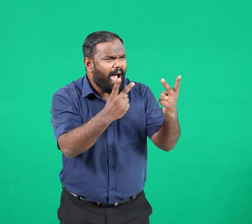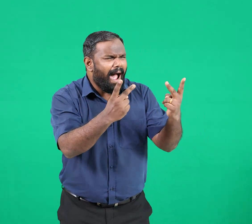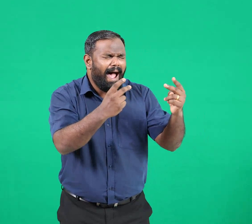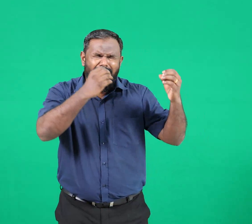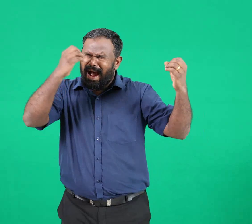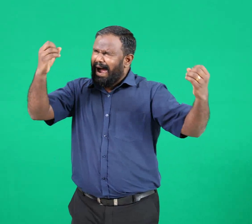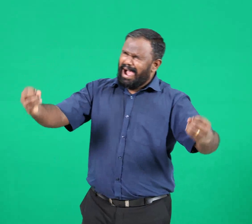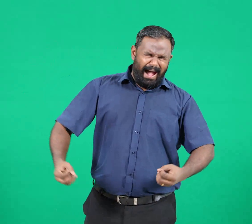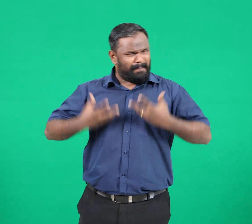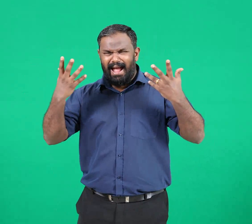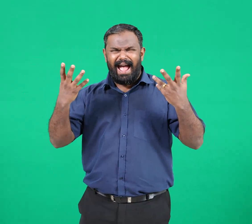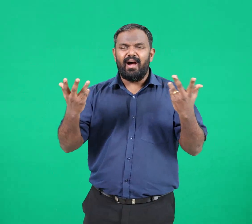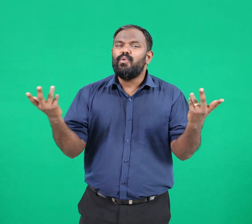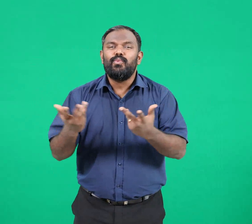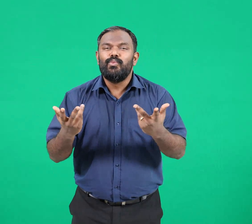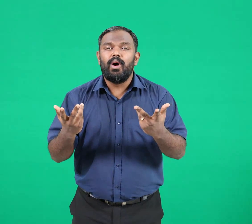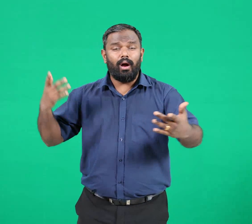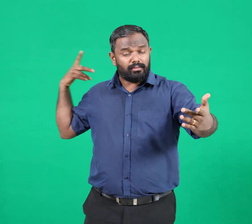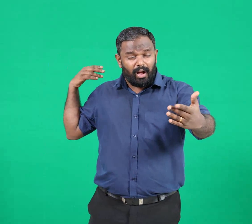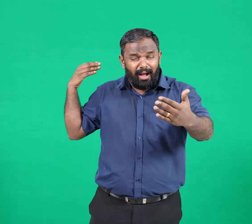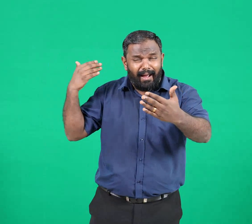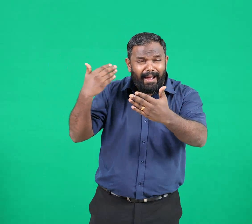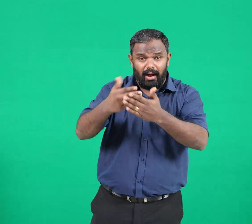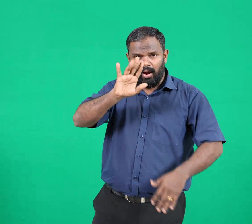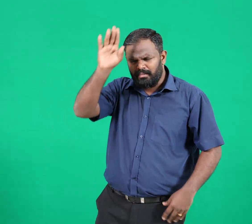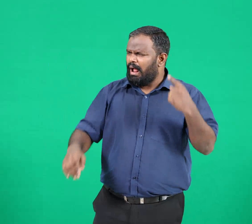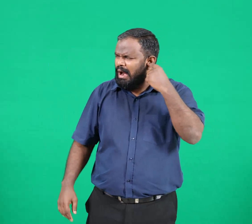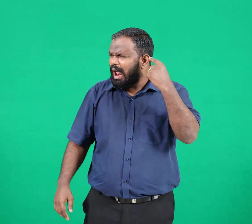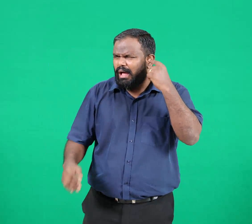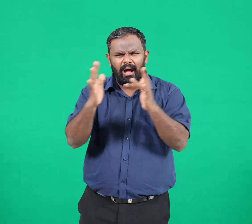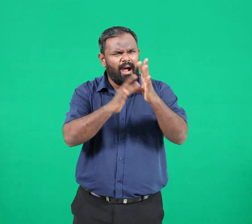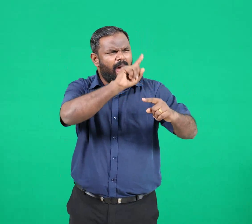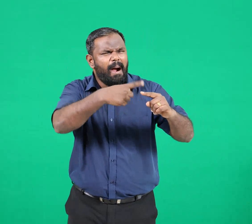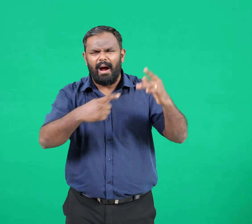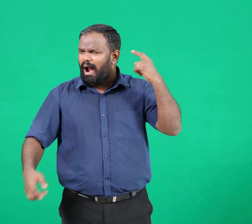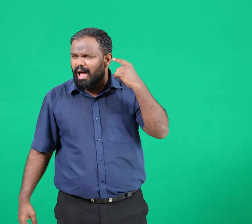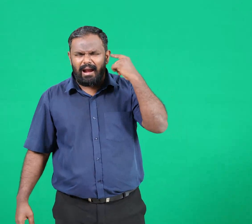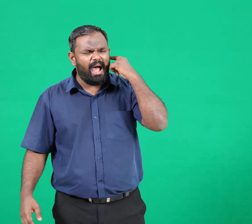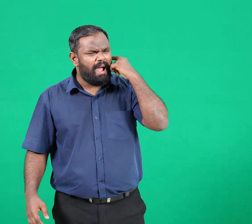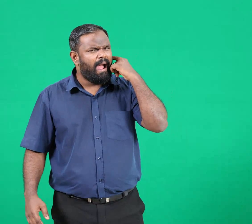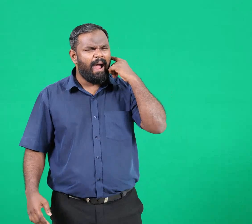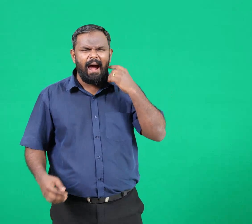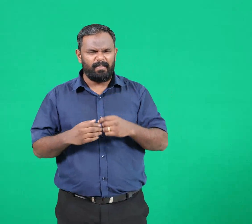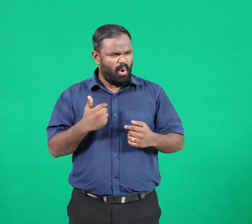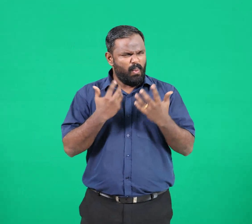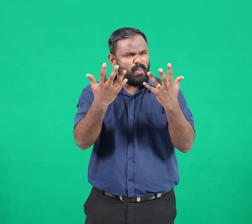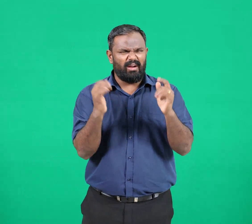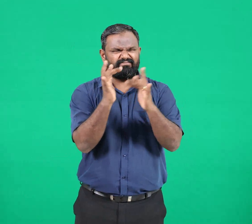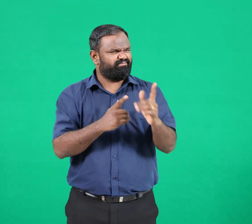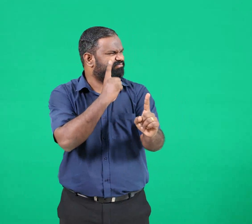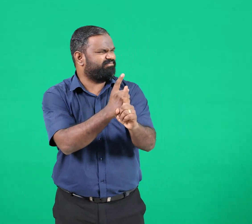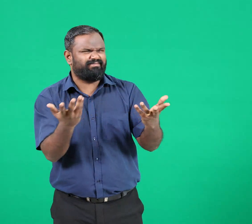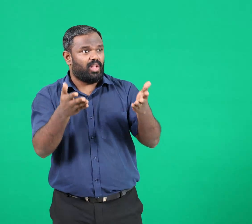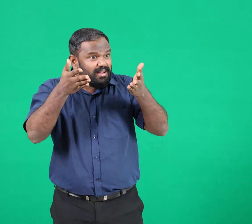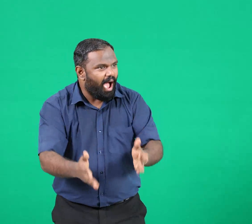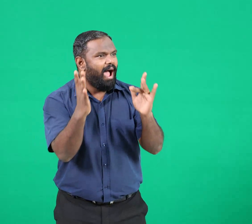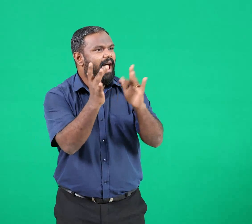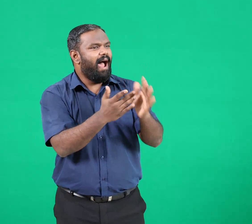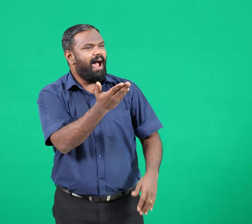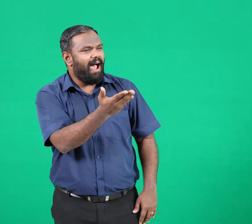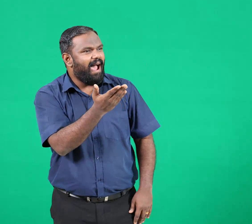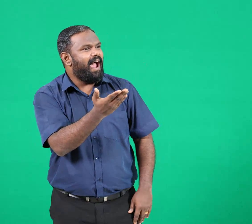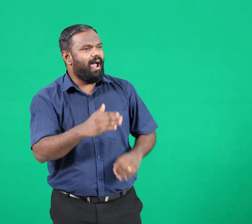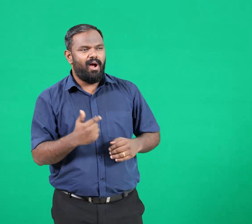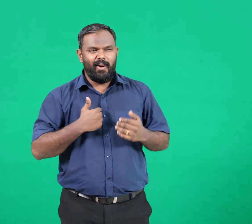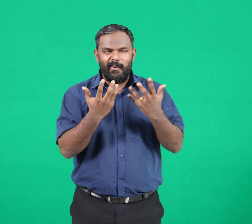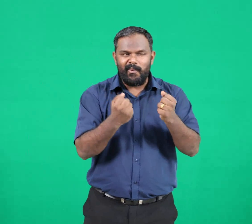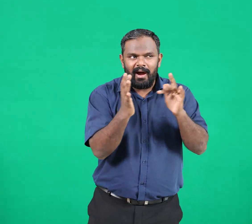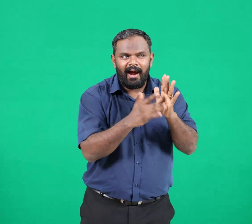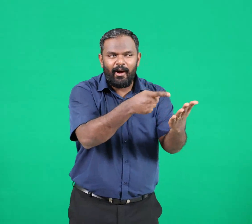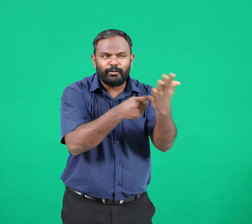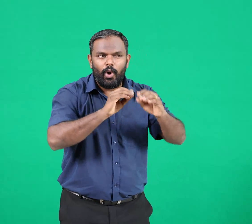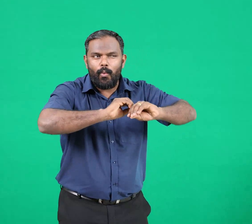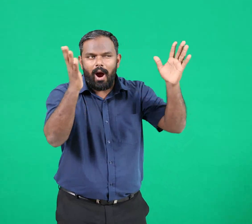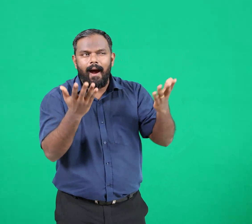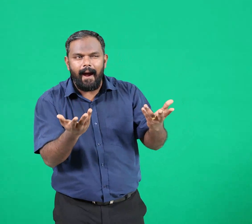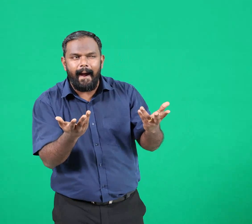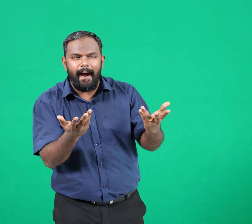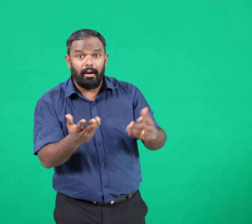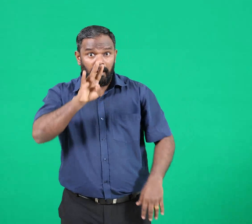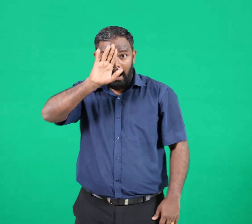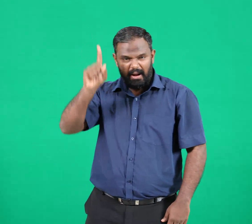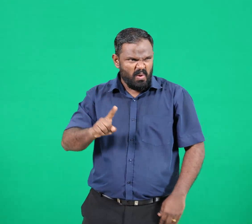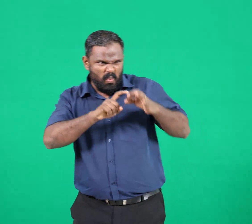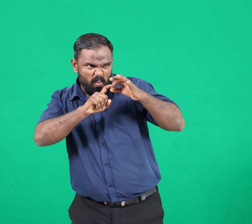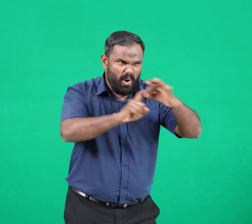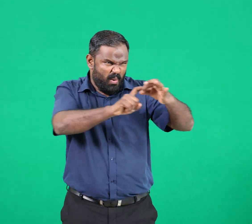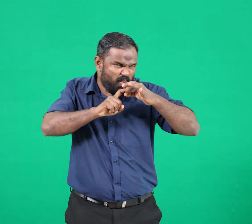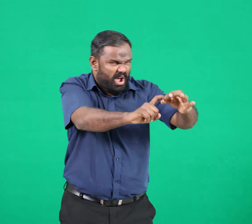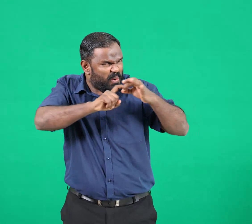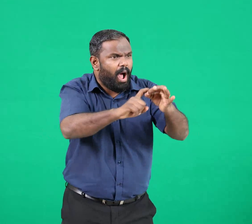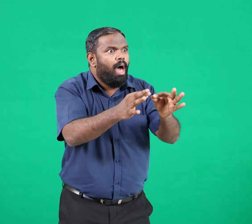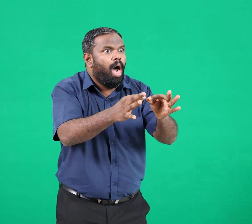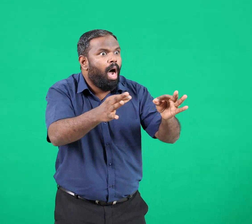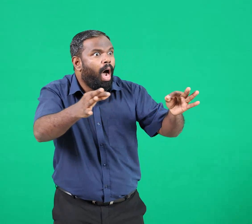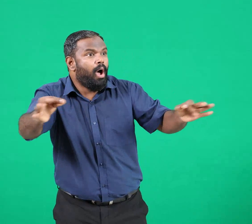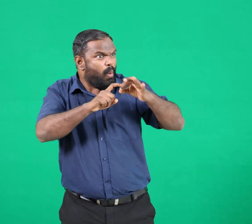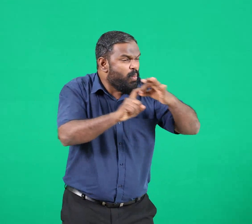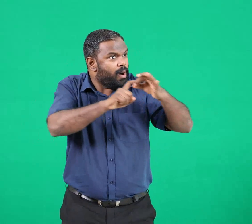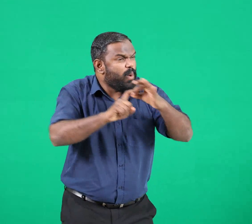He had wanted to see Him for a long time, because he had heard about Him and was hoping to see Him perform a miracle.